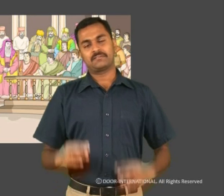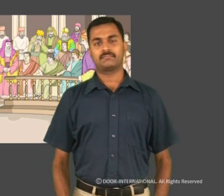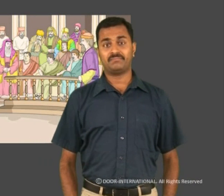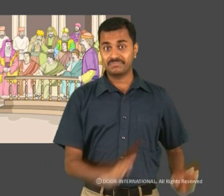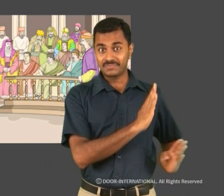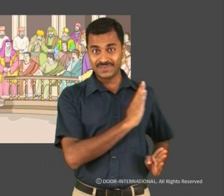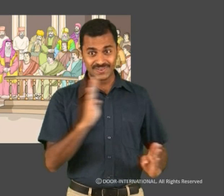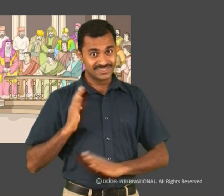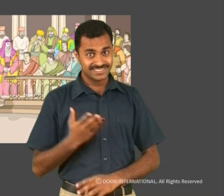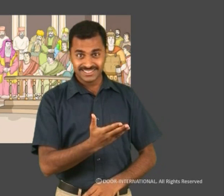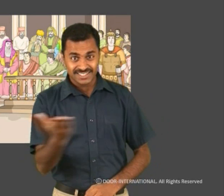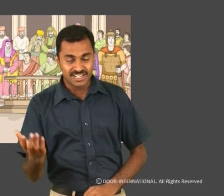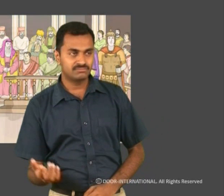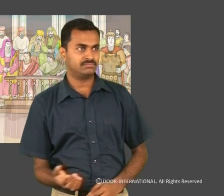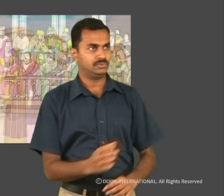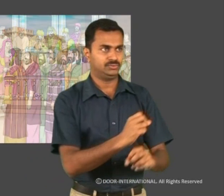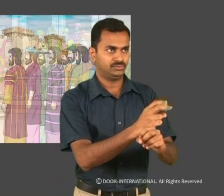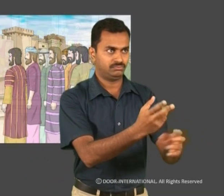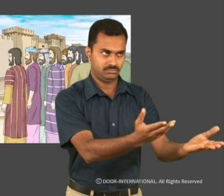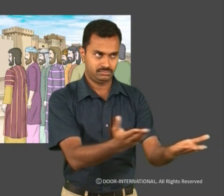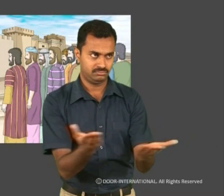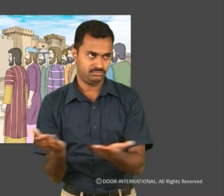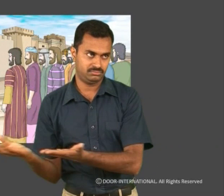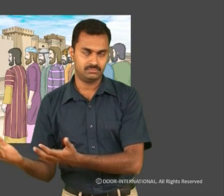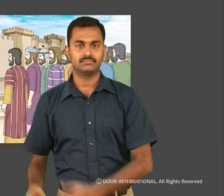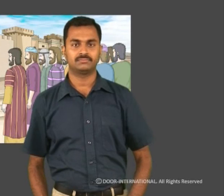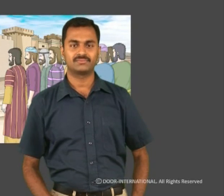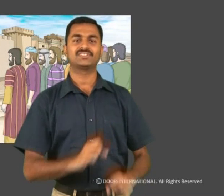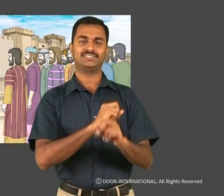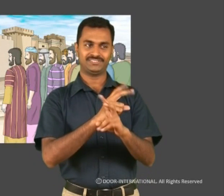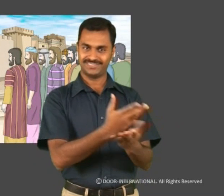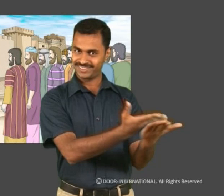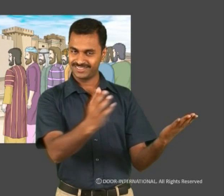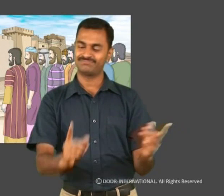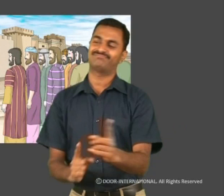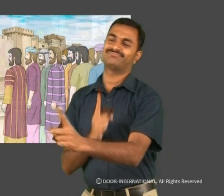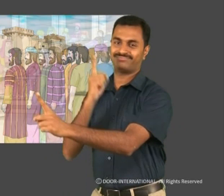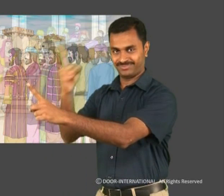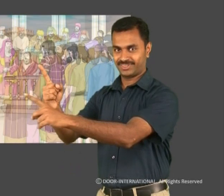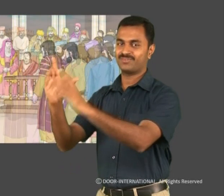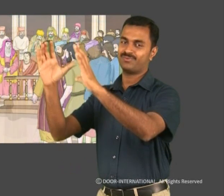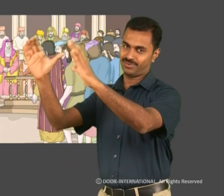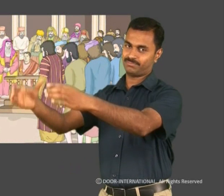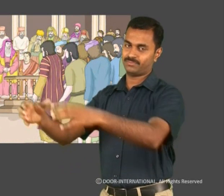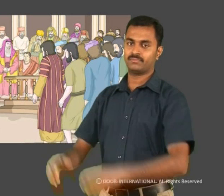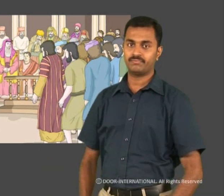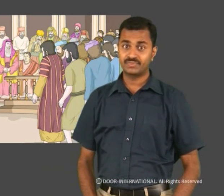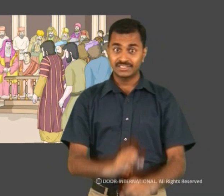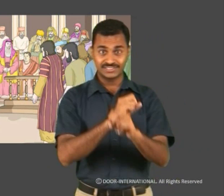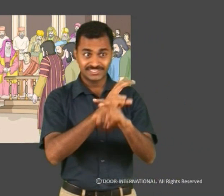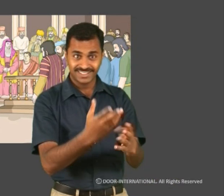At that point, the captain went with the officers and brought the apostles—but not by force, for fear the people would stone them.